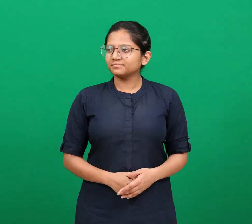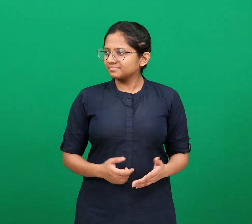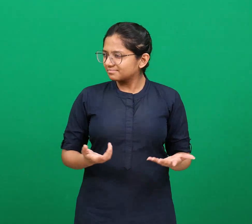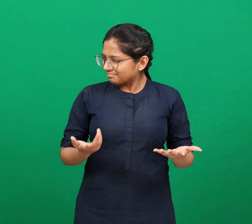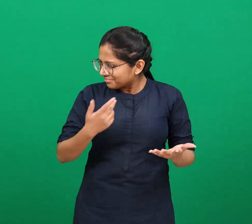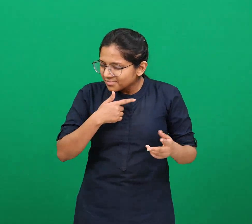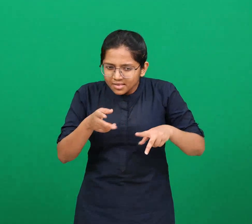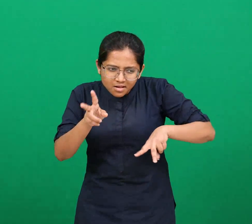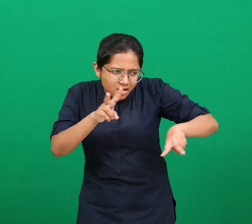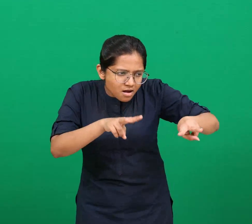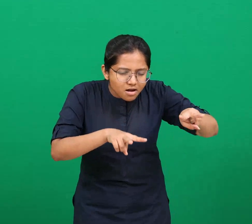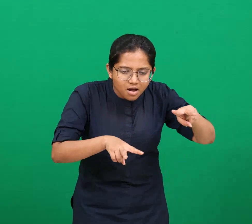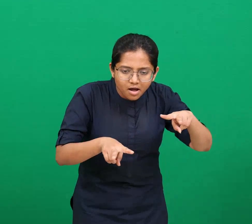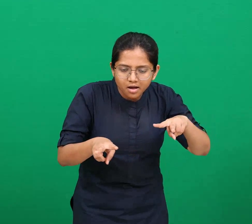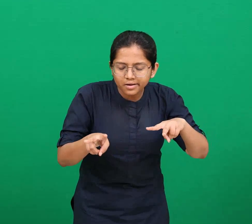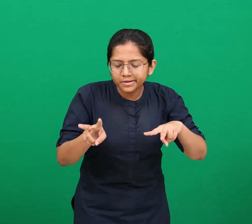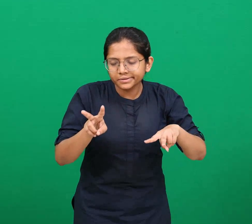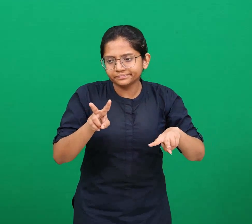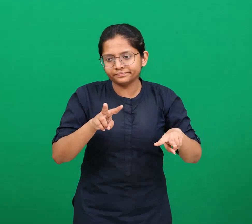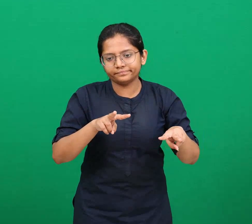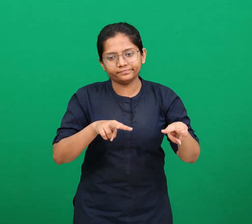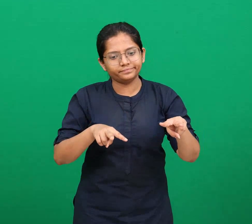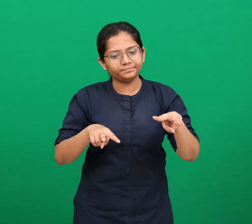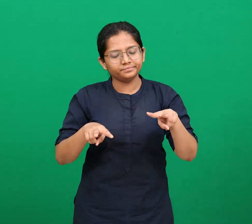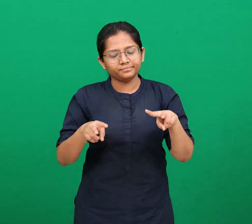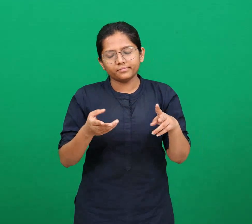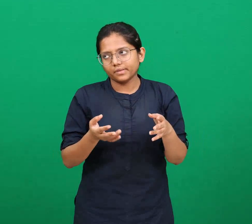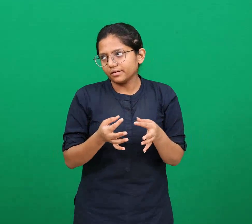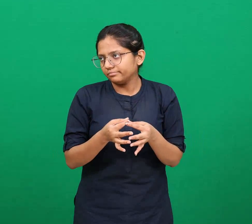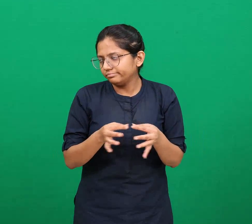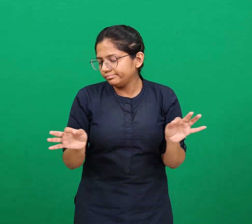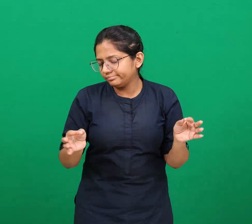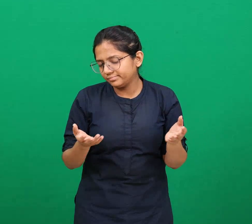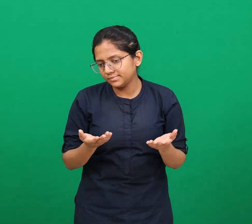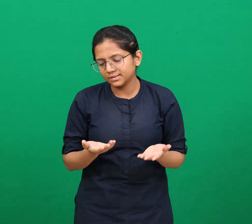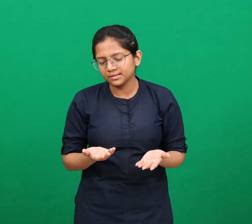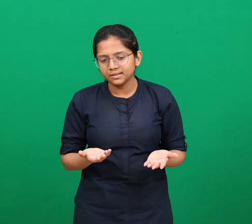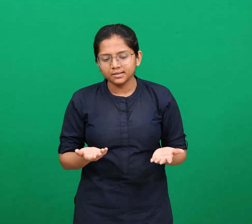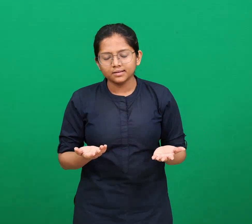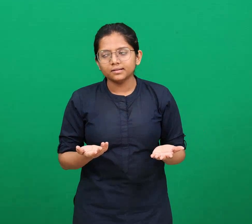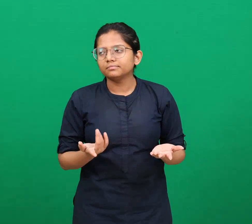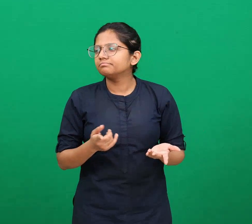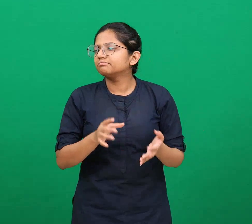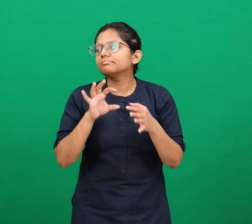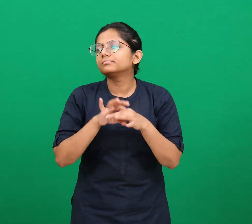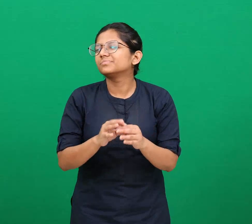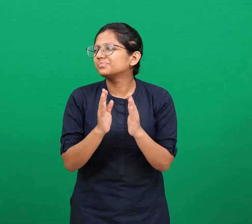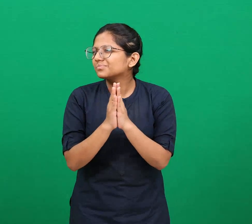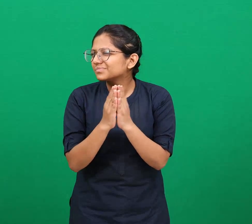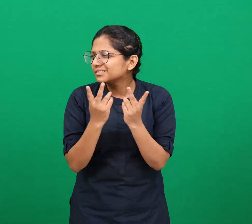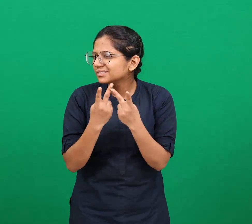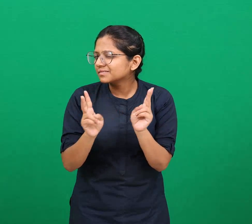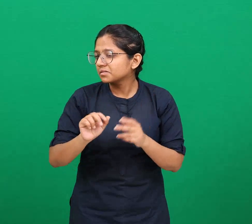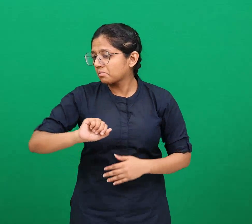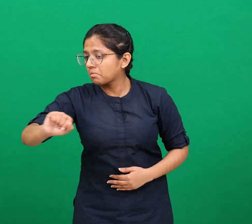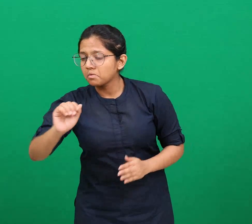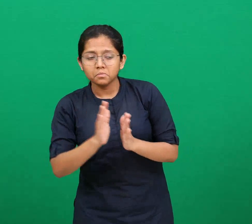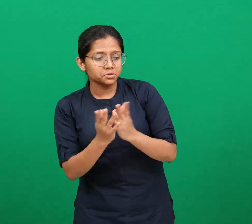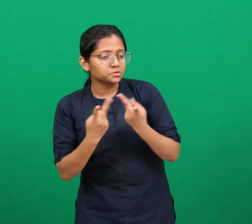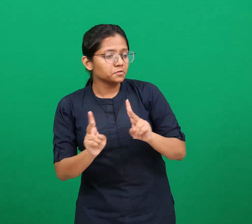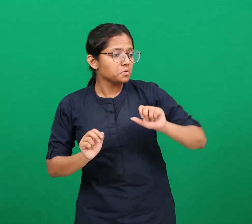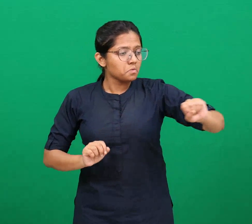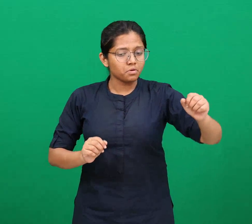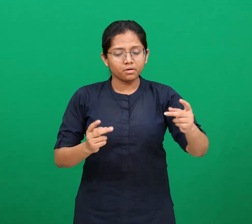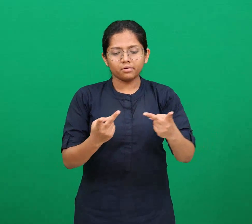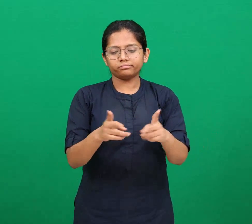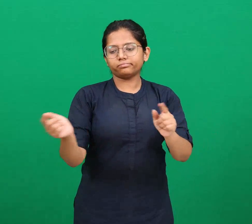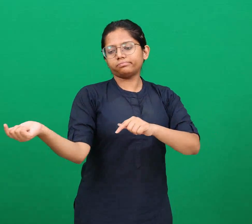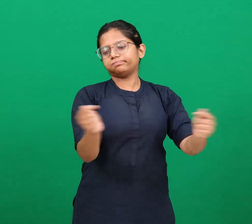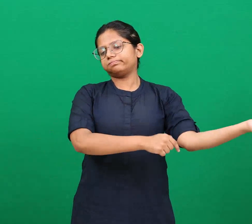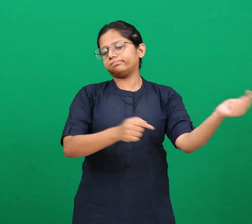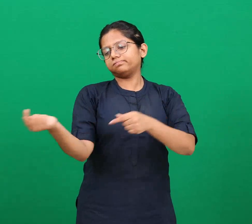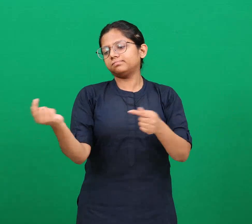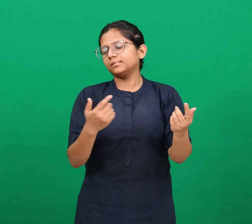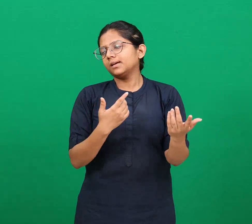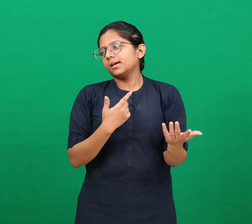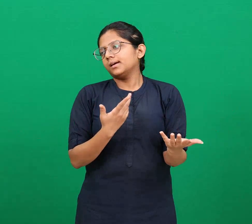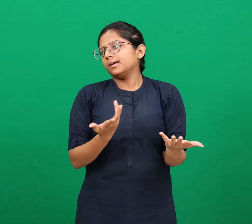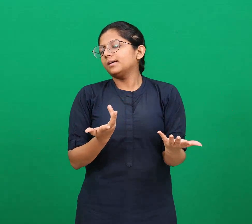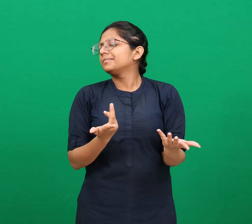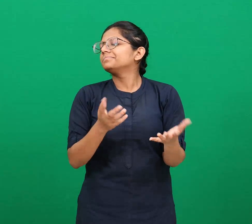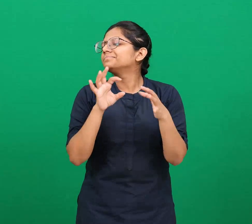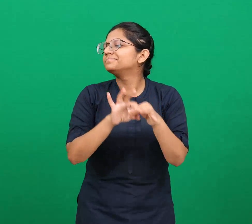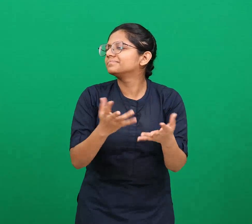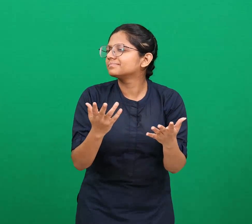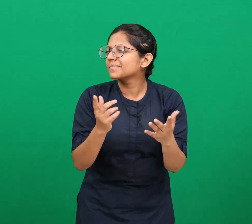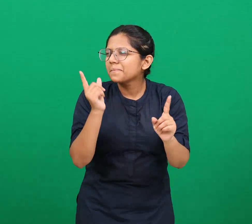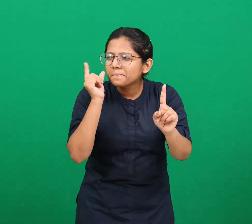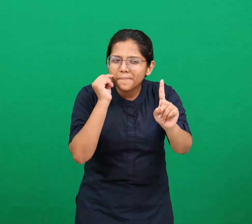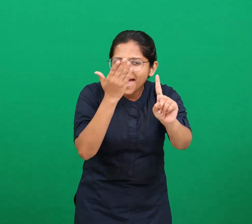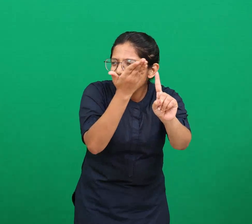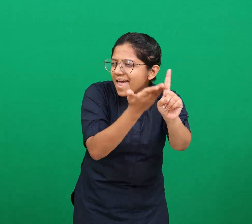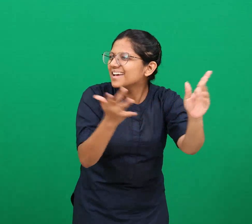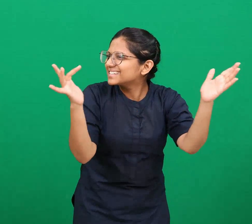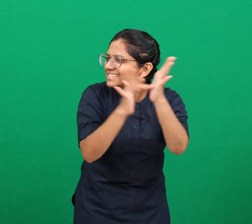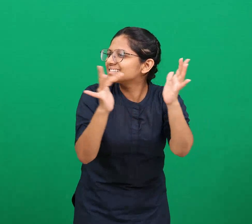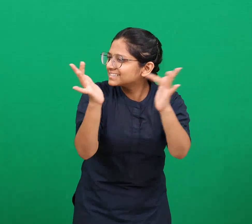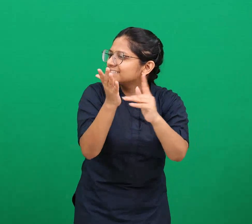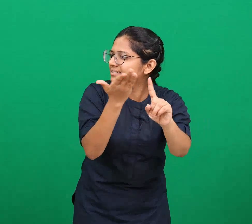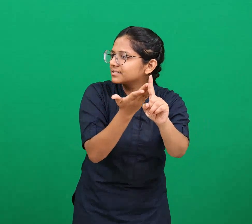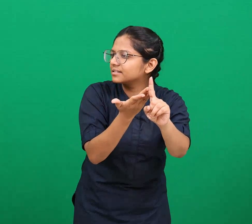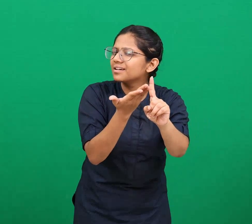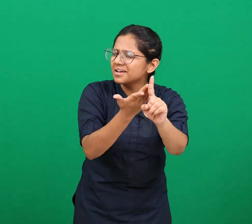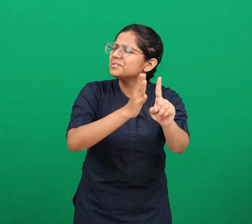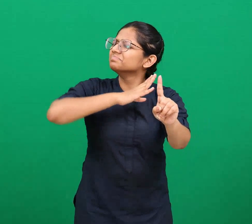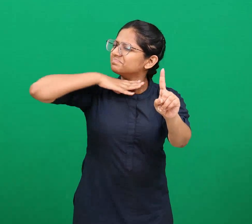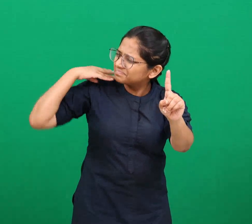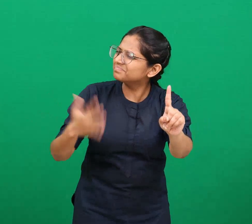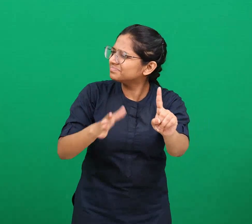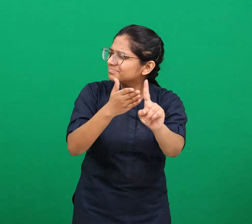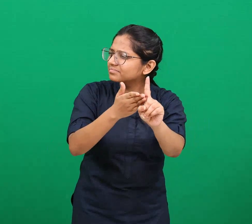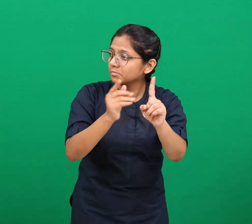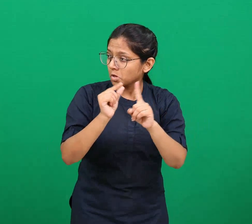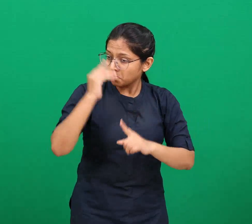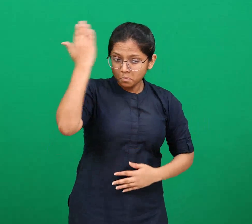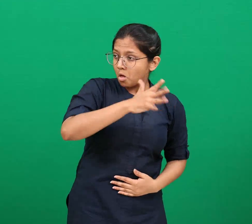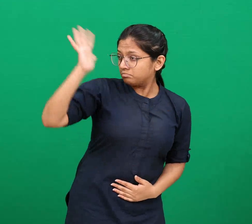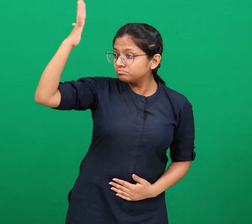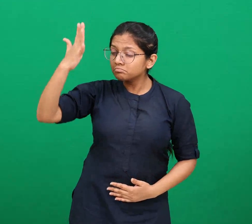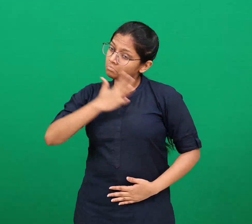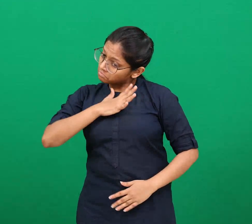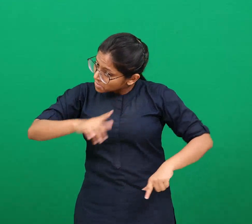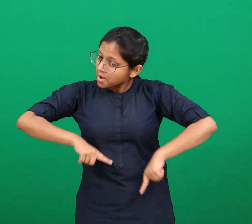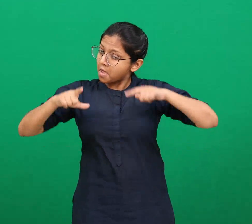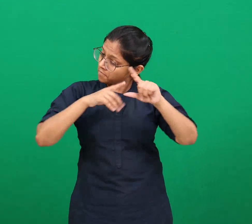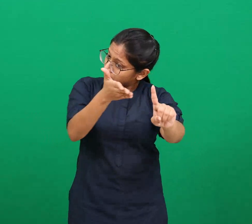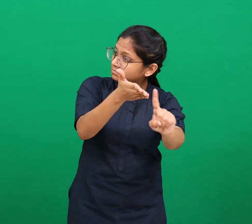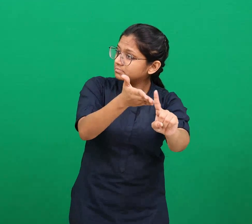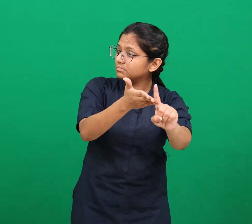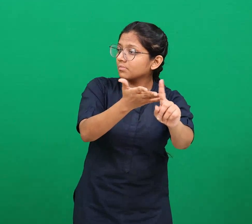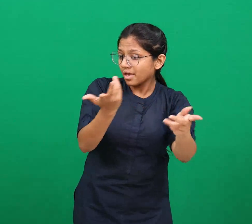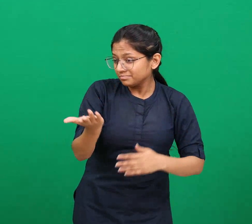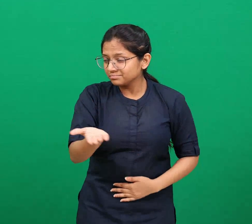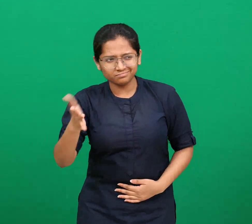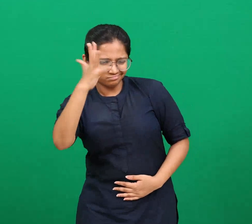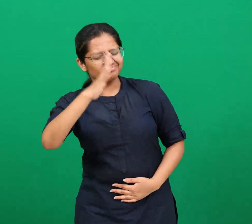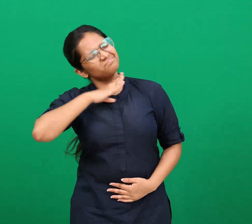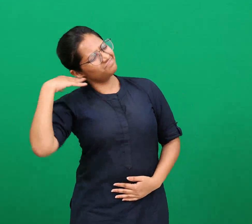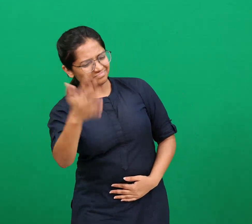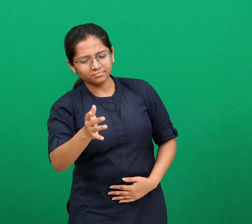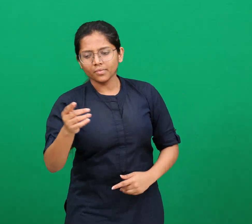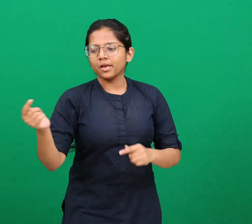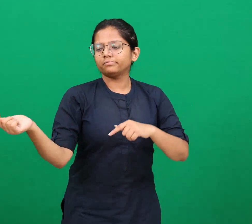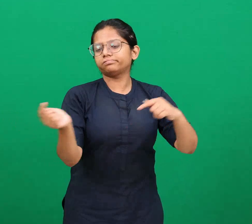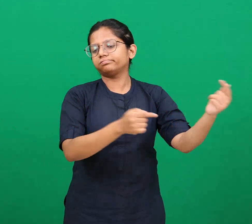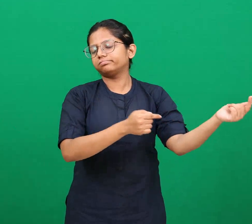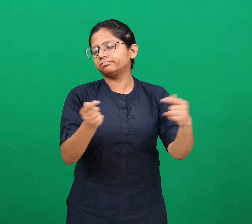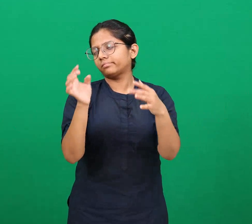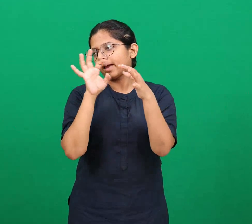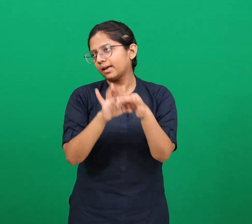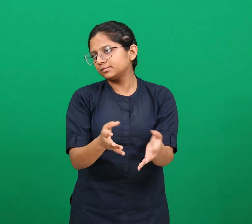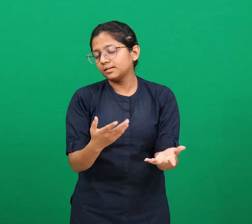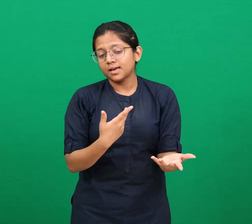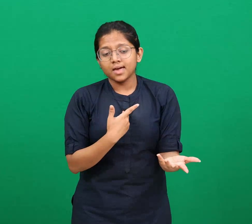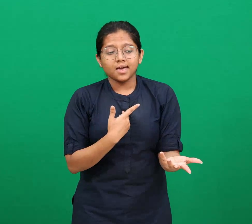They only had some contentions with him regarding their own religion and a certain Jesus who had died, but whom Paul affirmed to be alive.